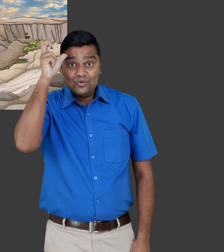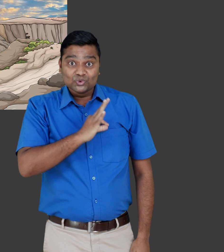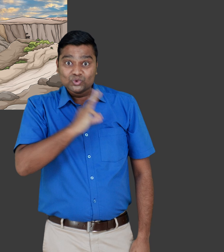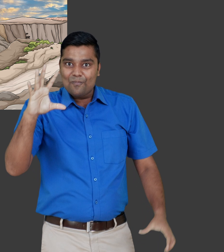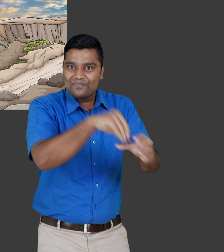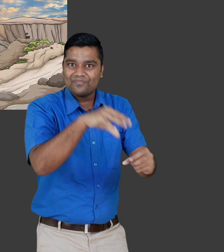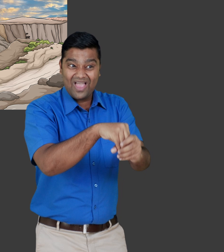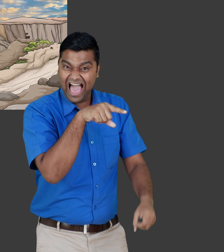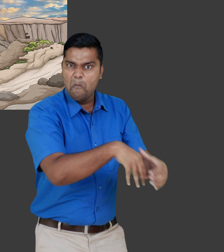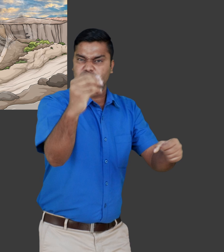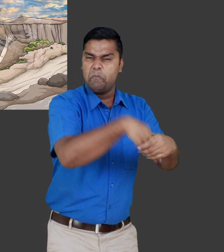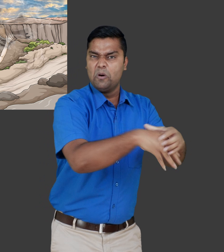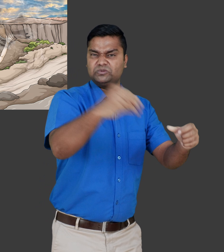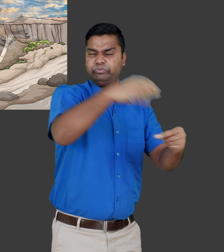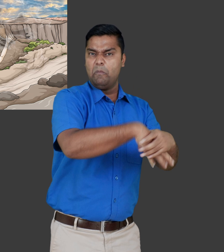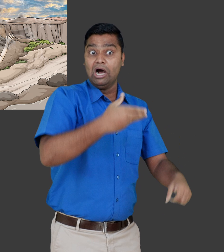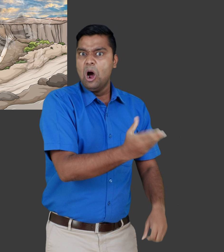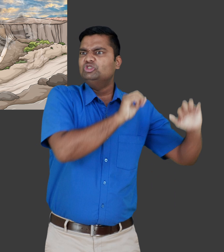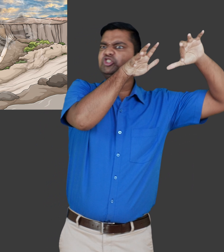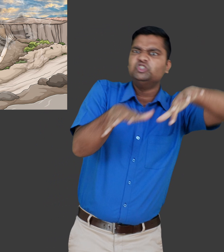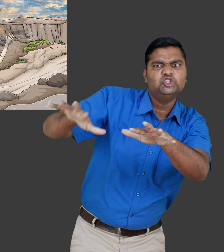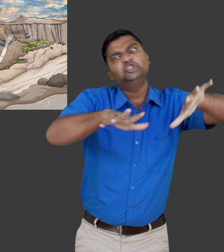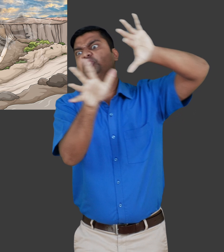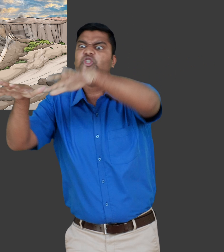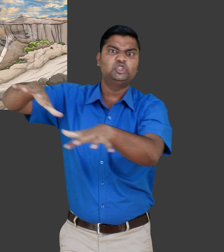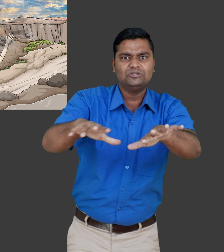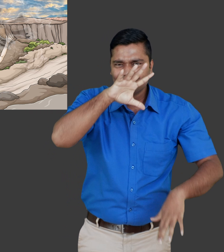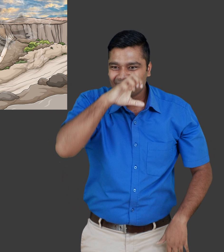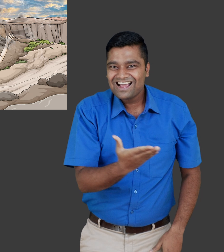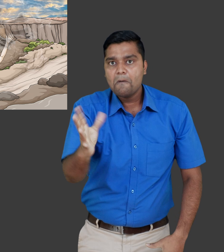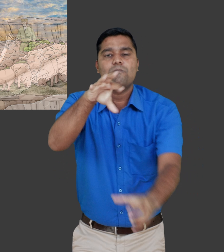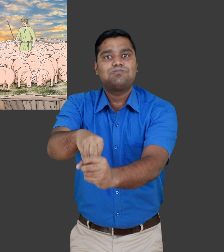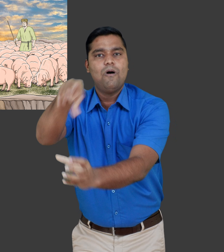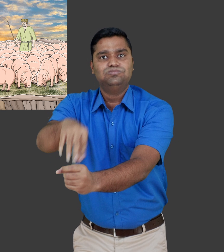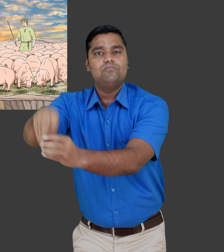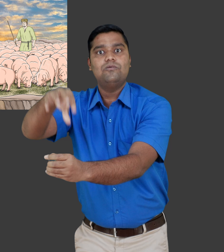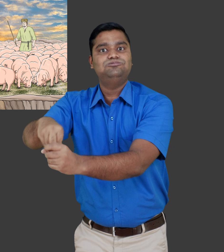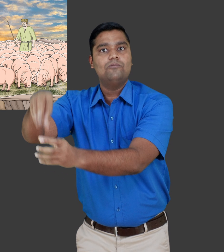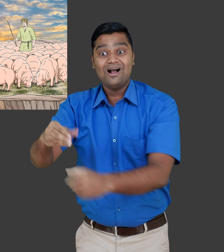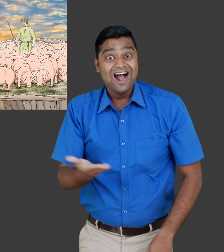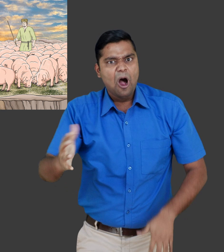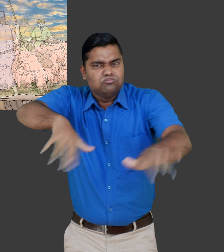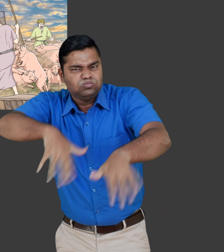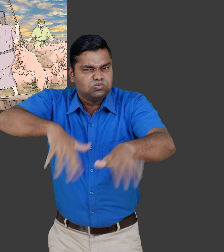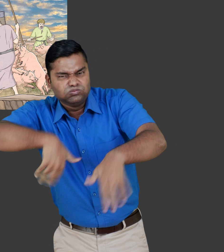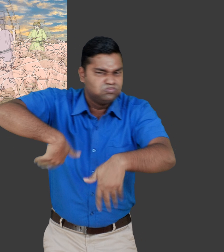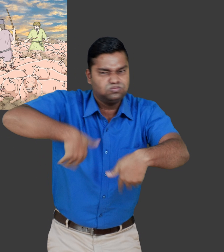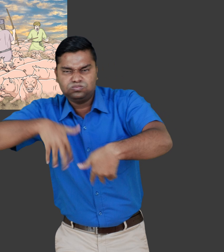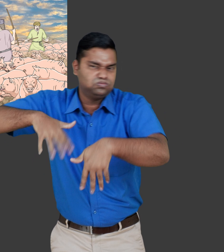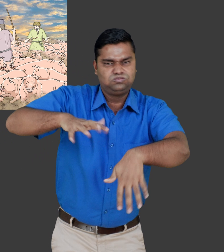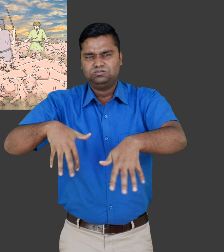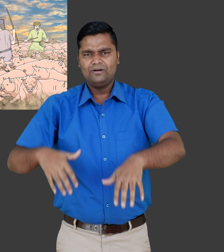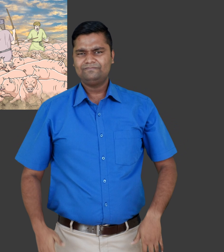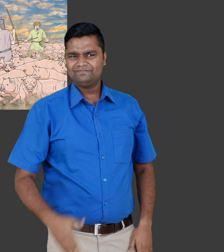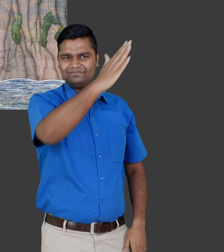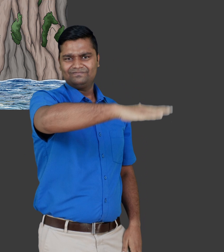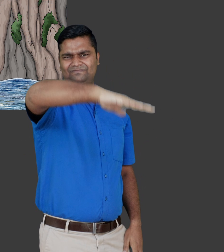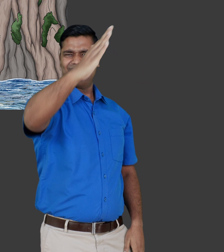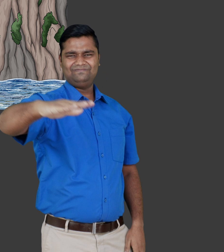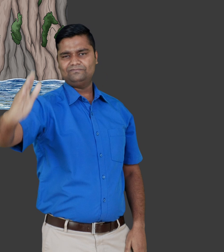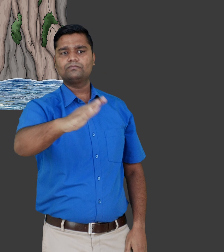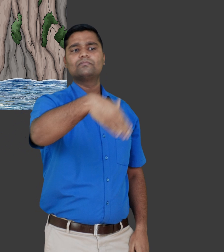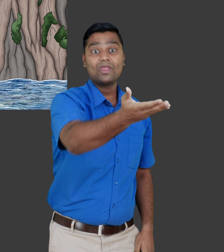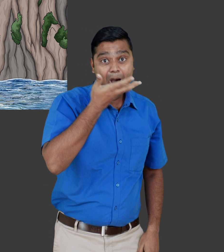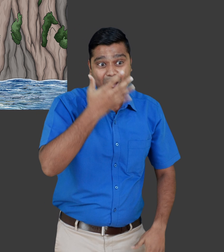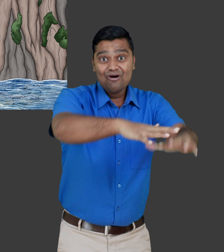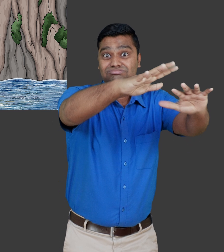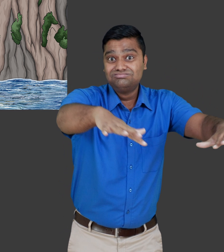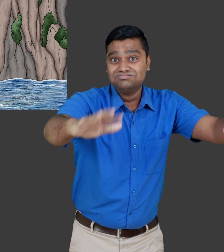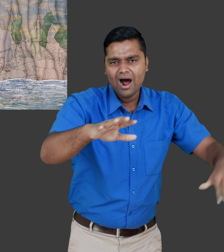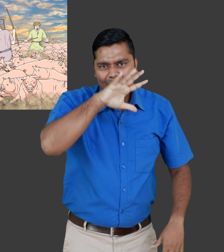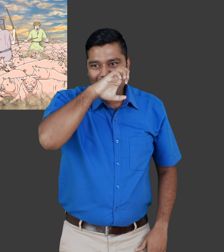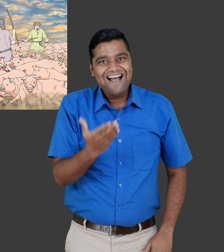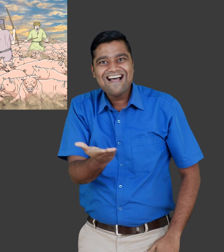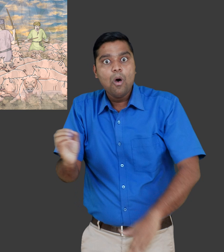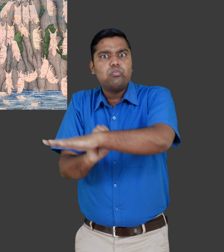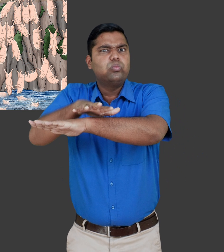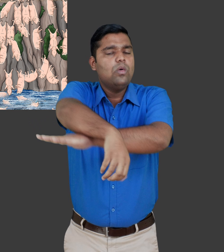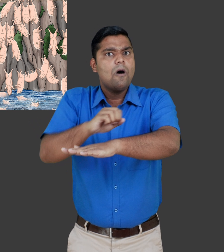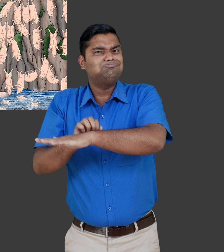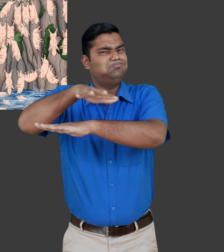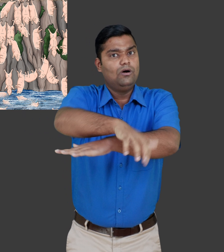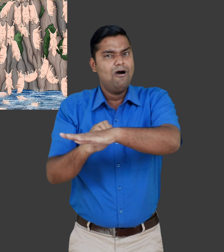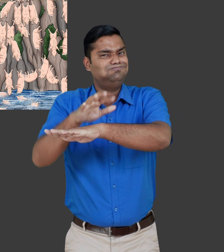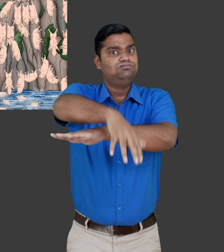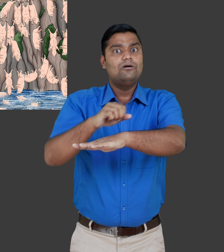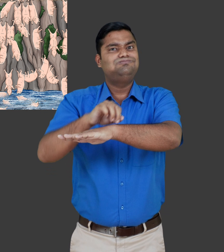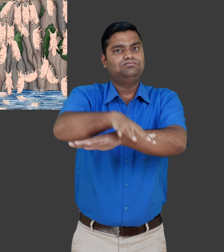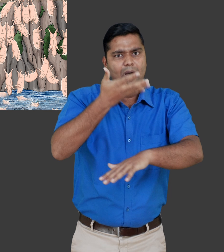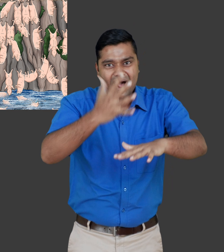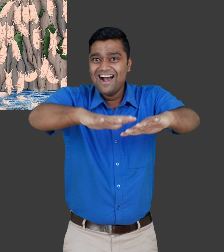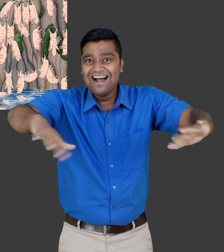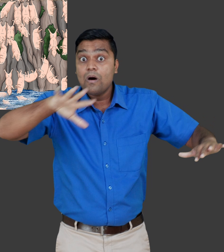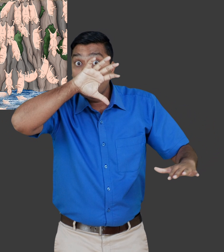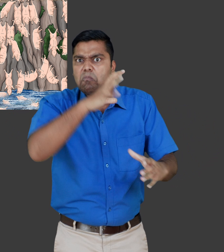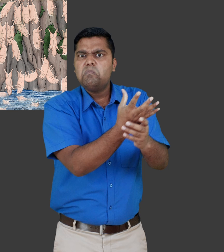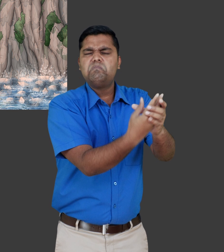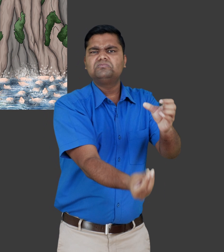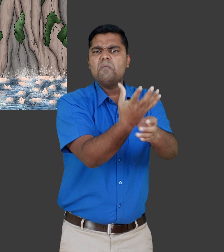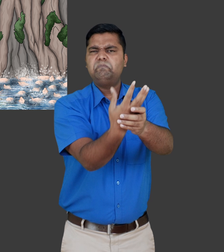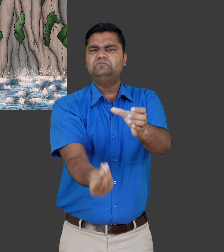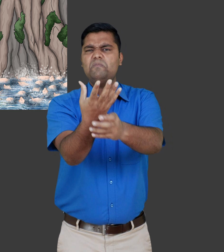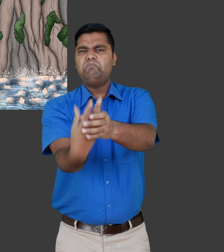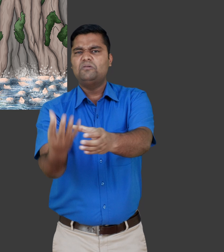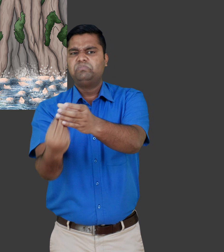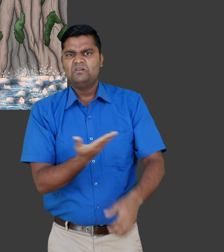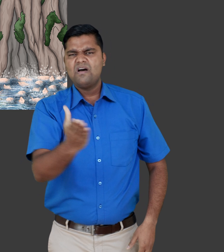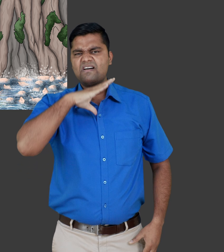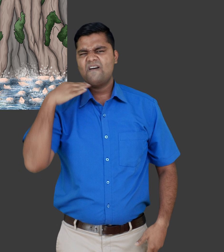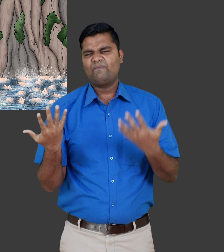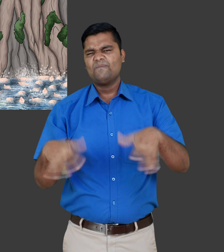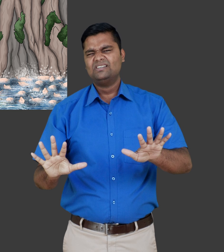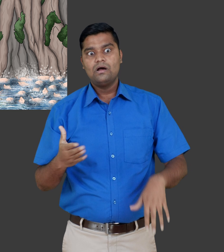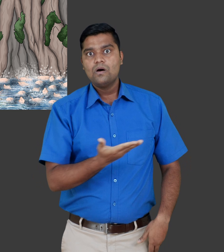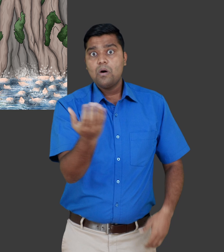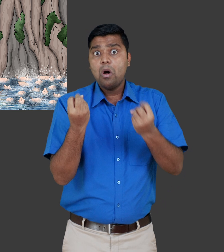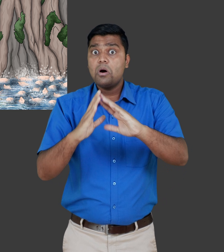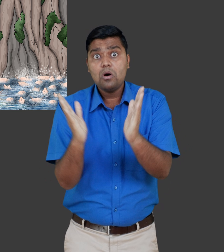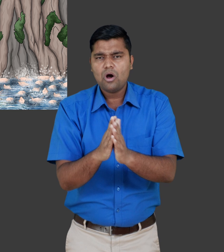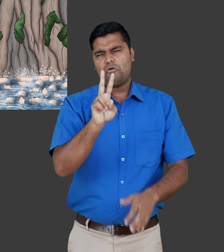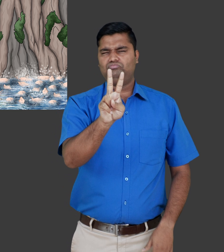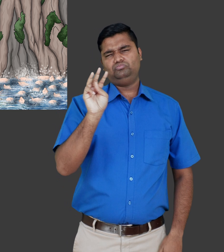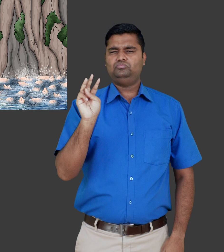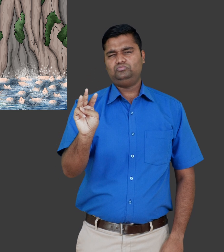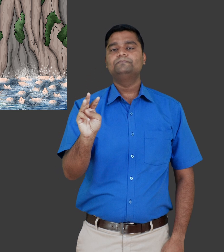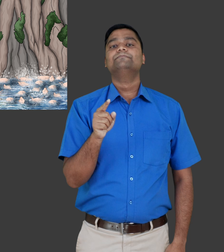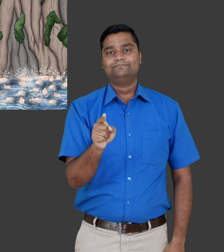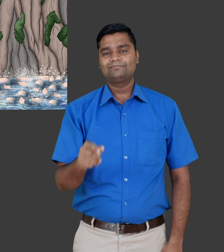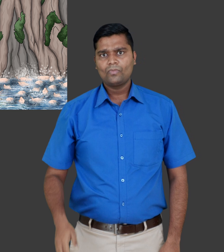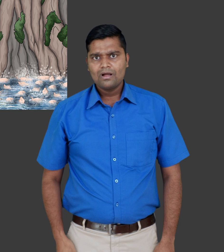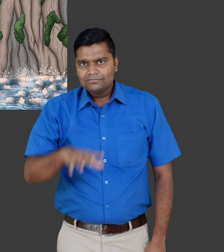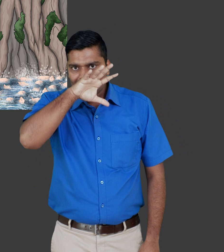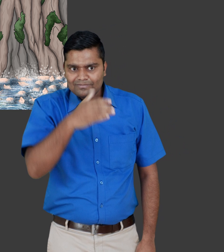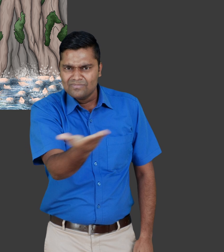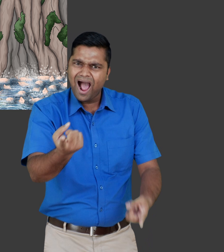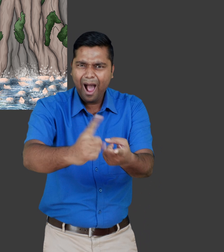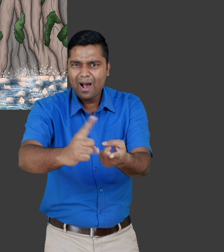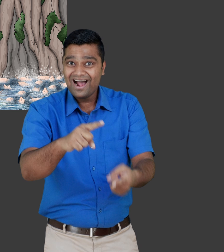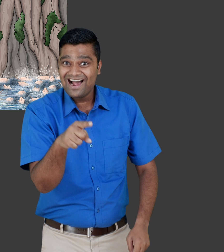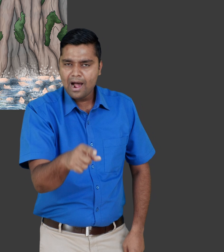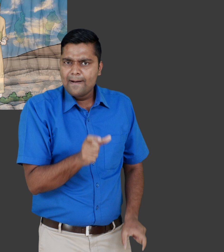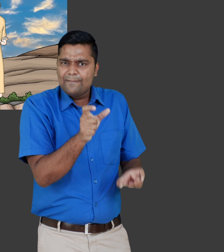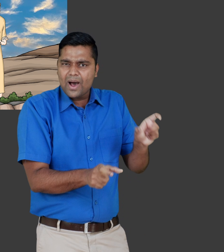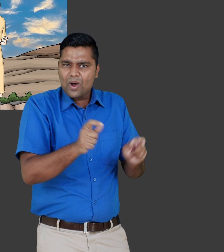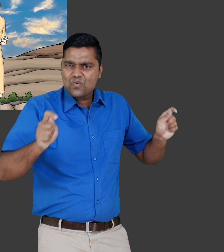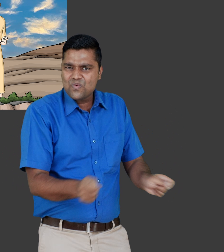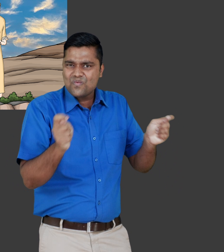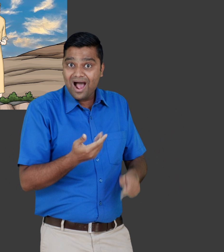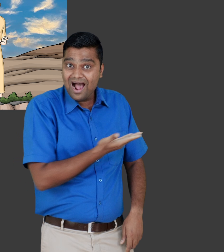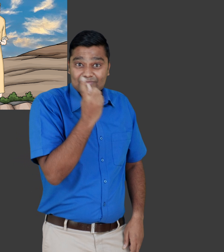He gave them permission, and the unclean spirits came out and went into the pigs, and the herd of about two thousand rushed down the steep bank into the sea and drowned in the water.